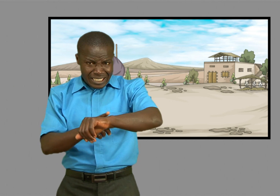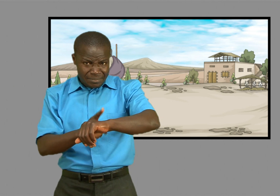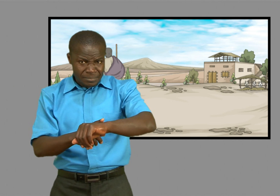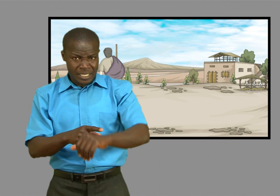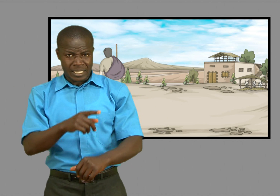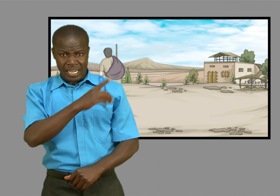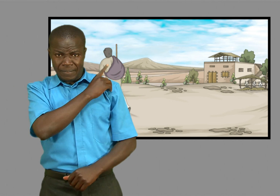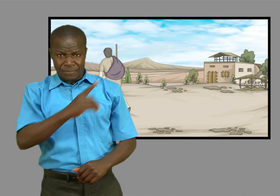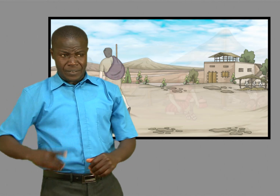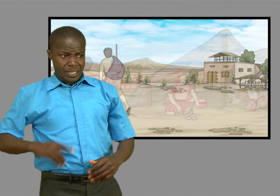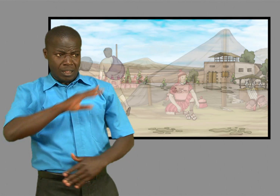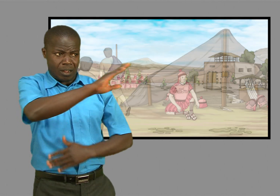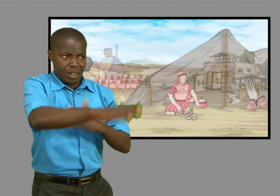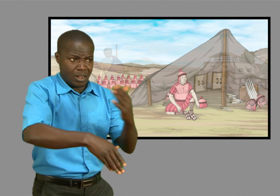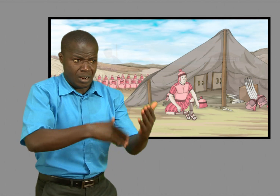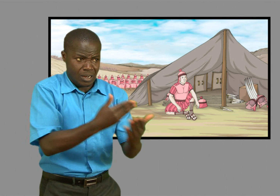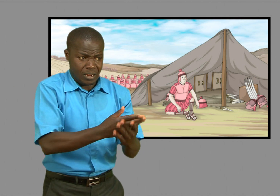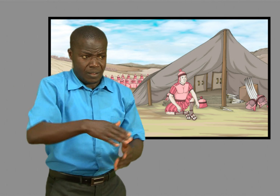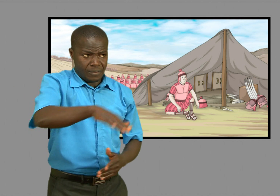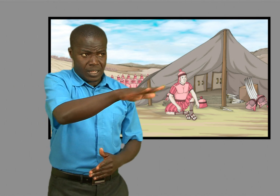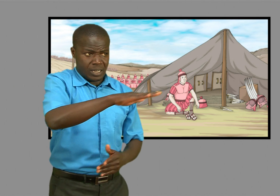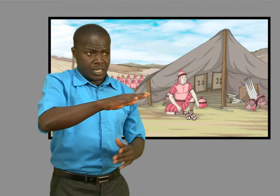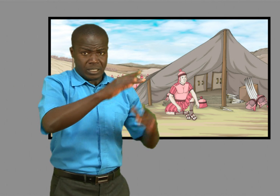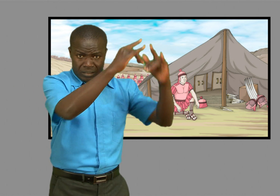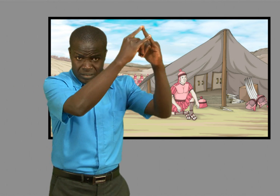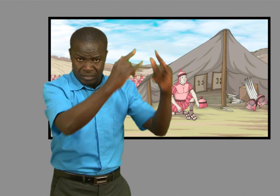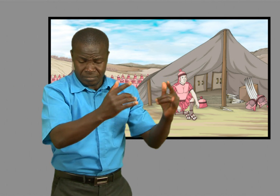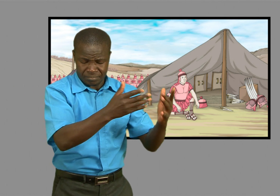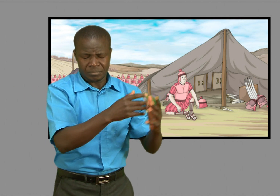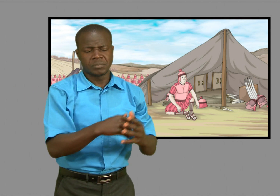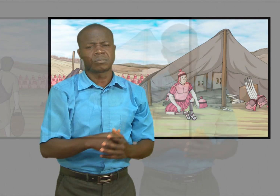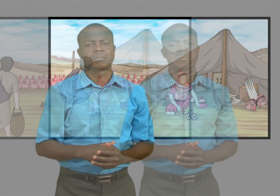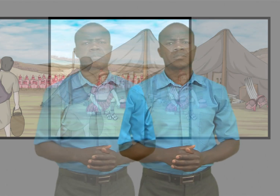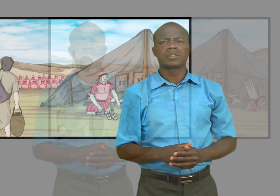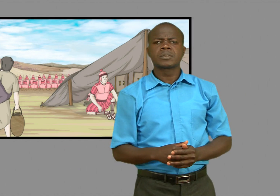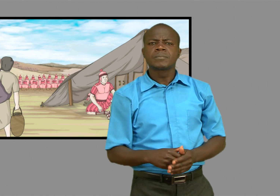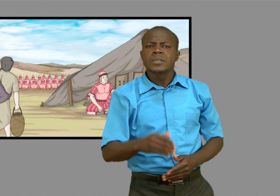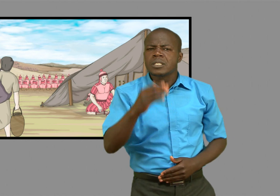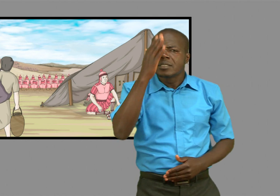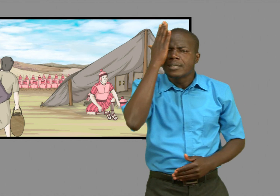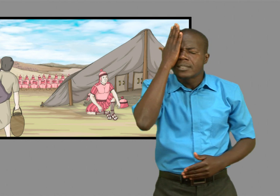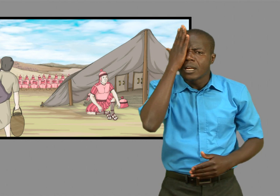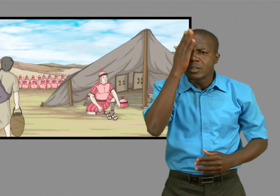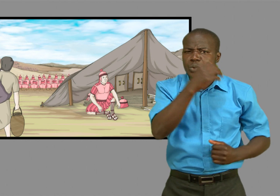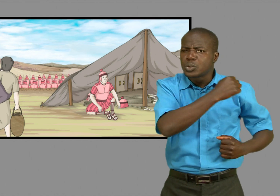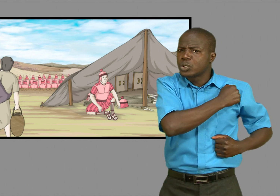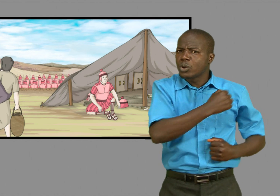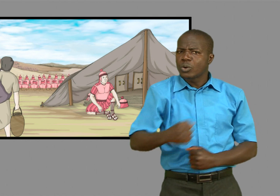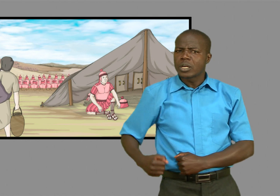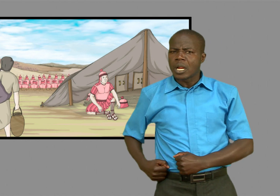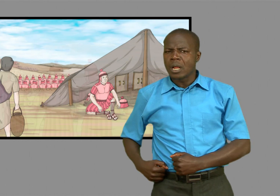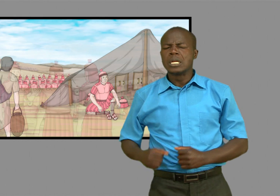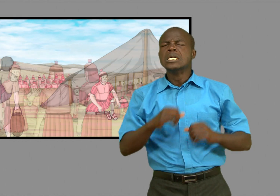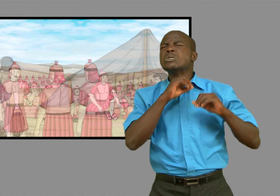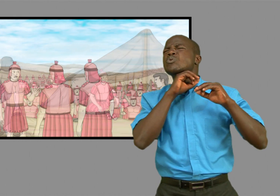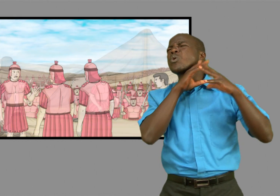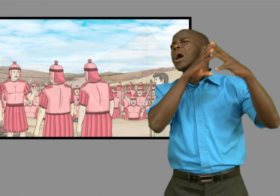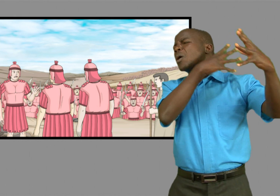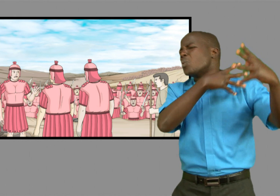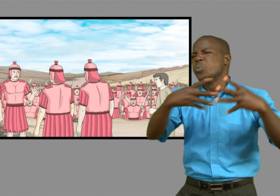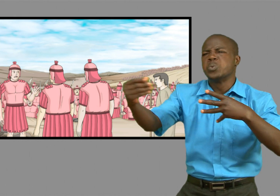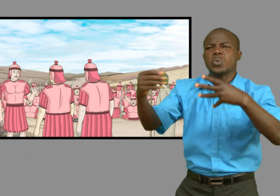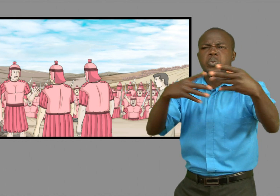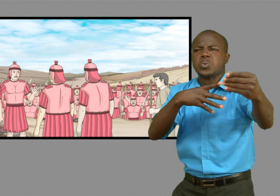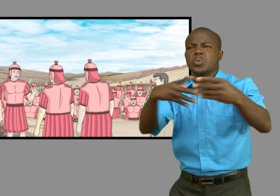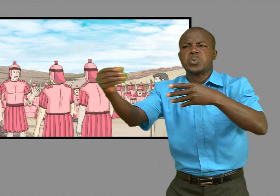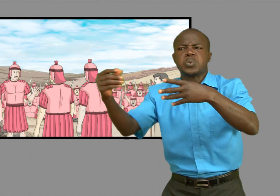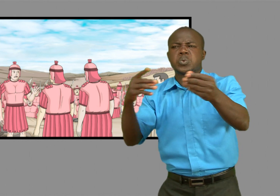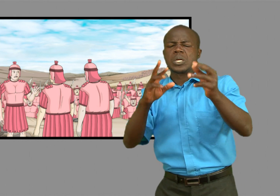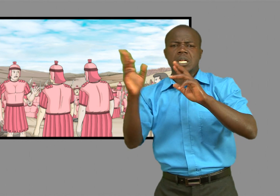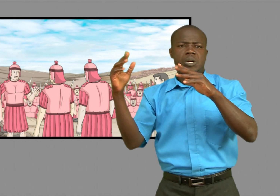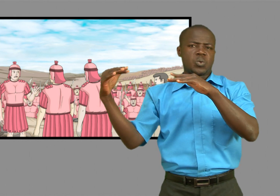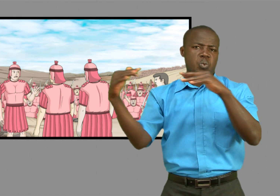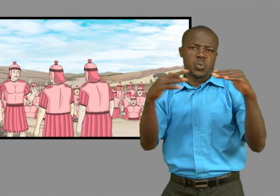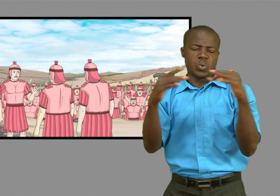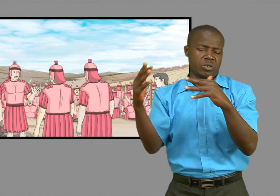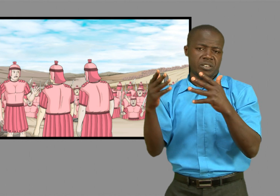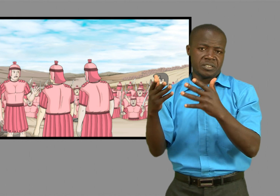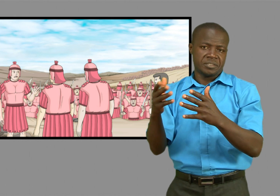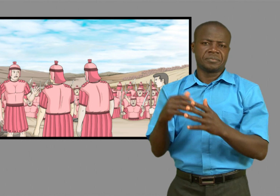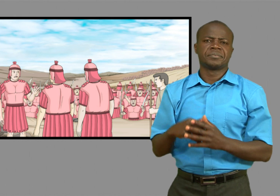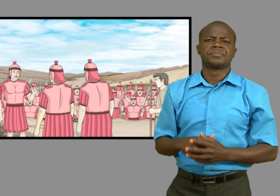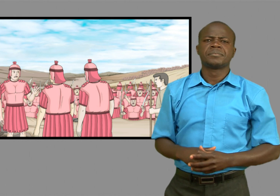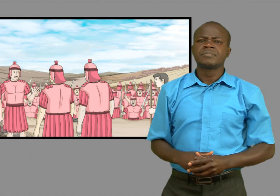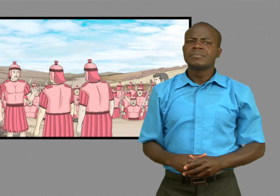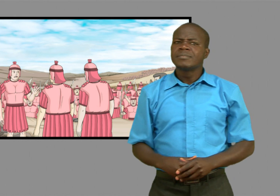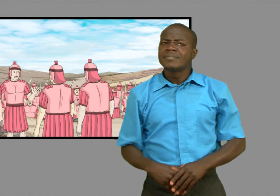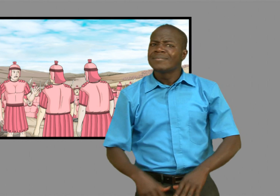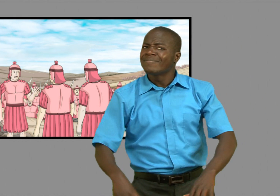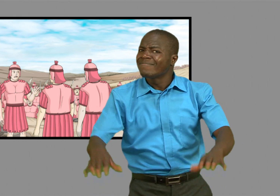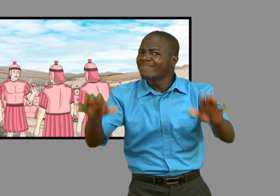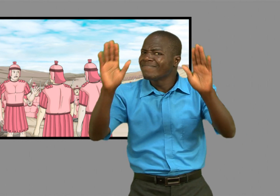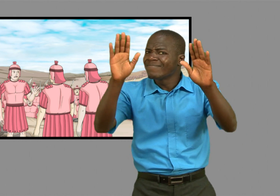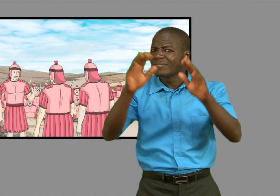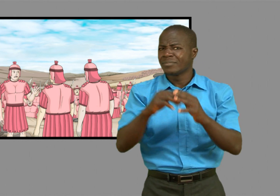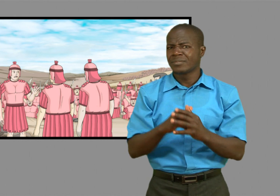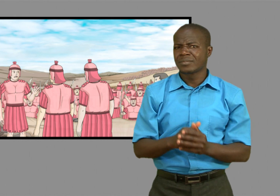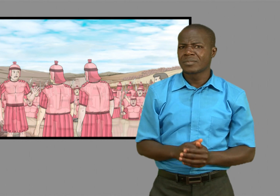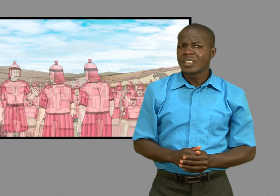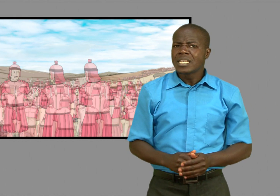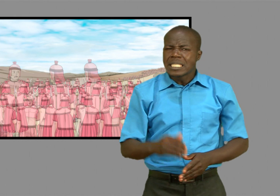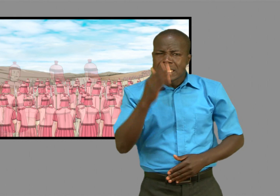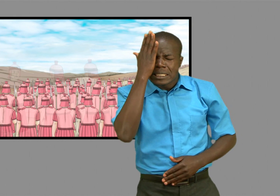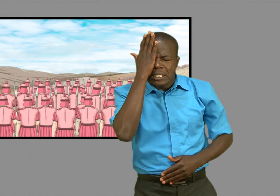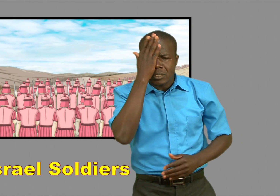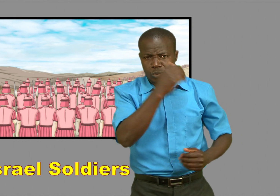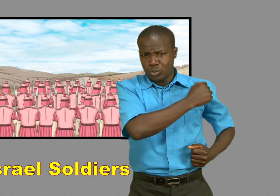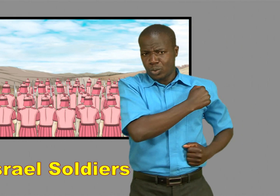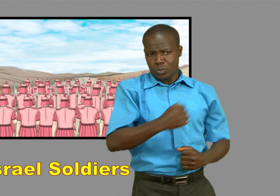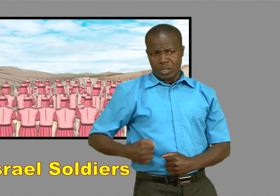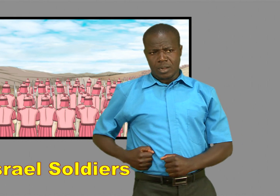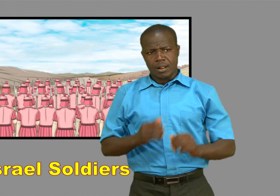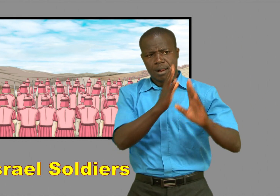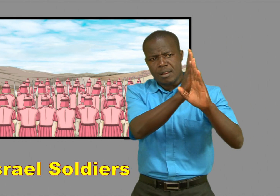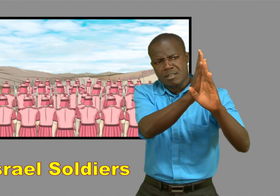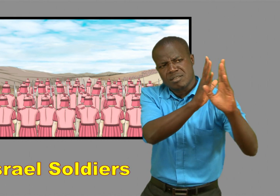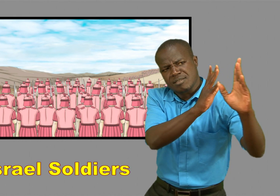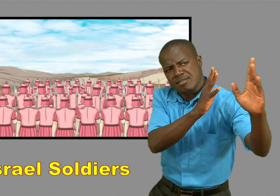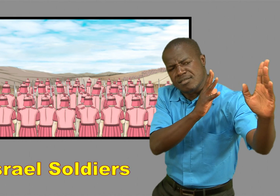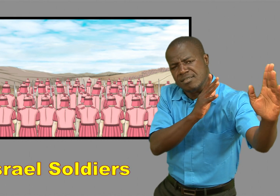He reached the camp as the army was marching out to its position and shouting the battle cry.